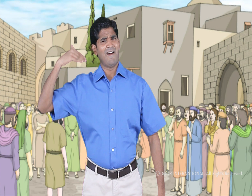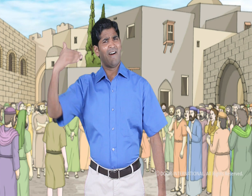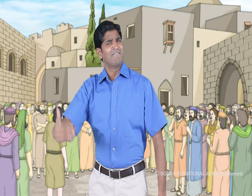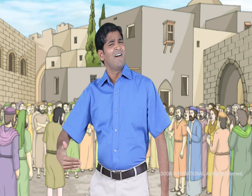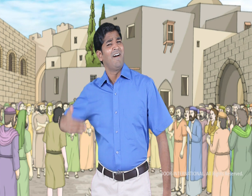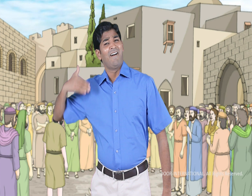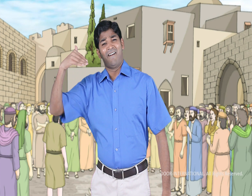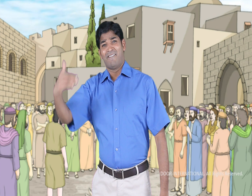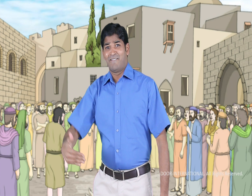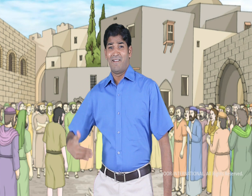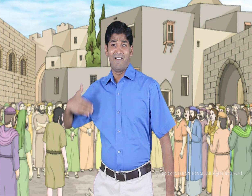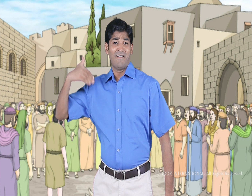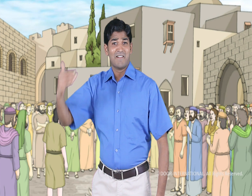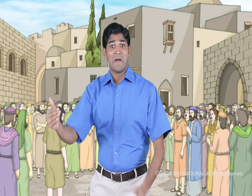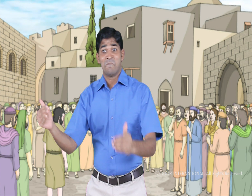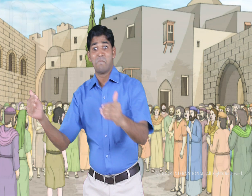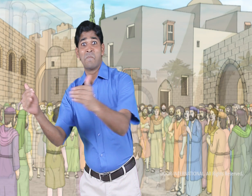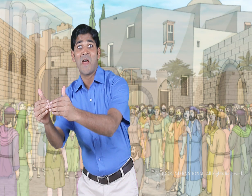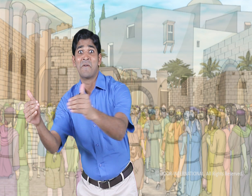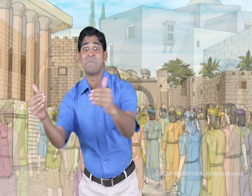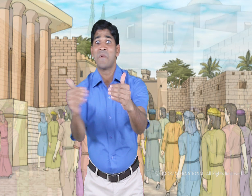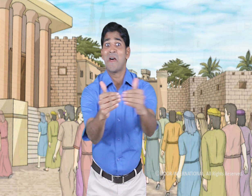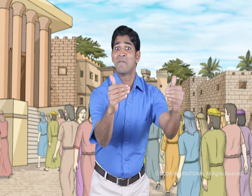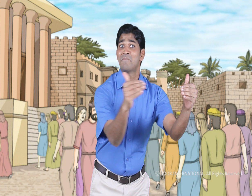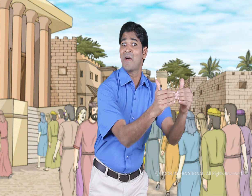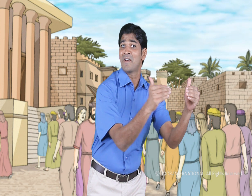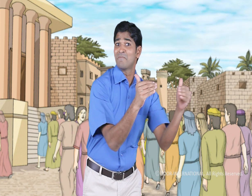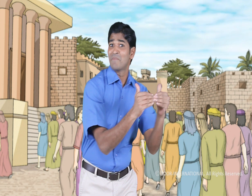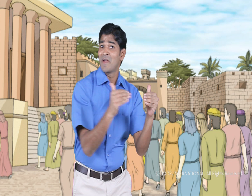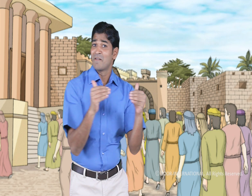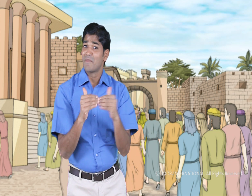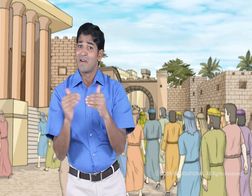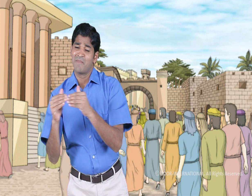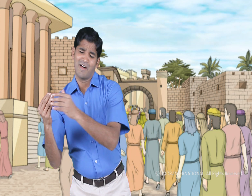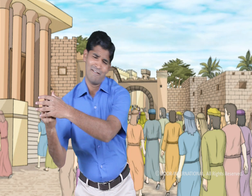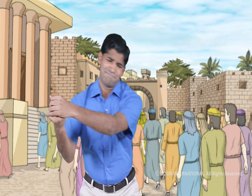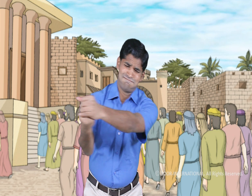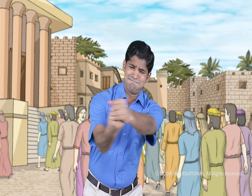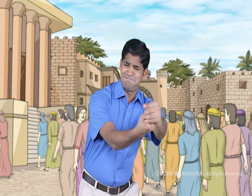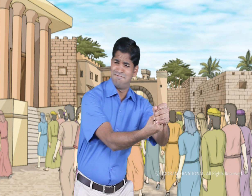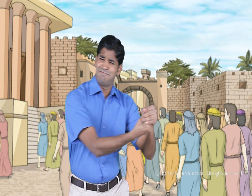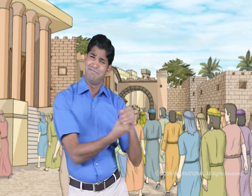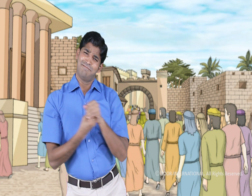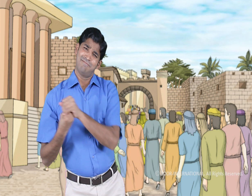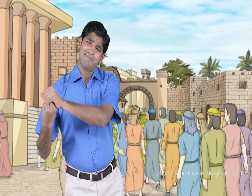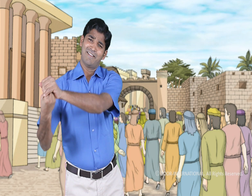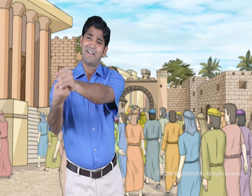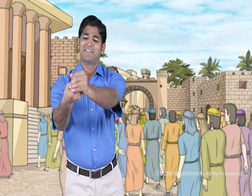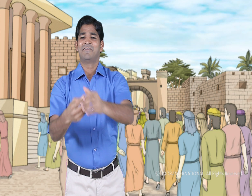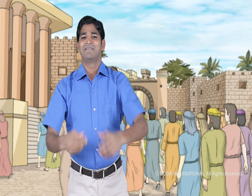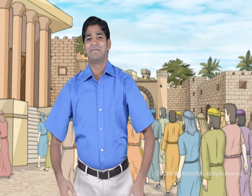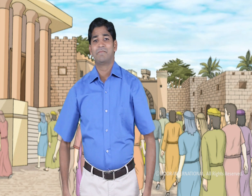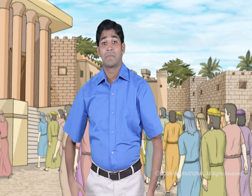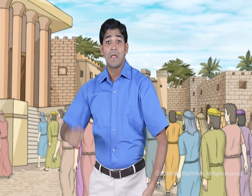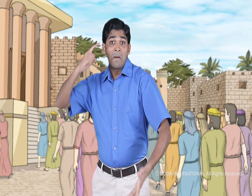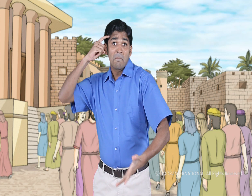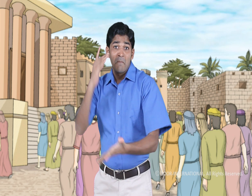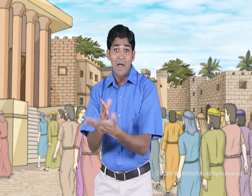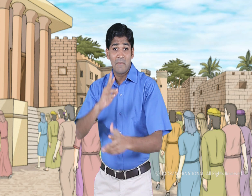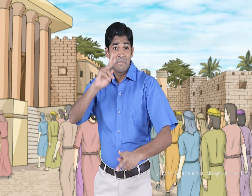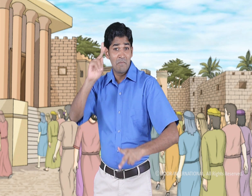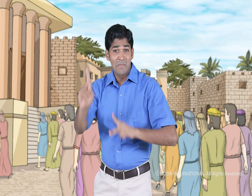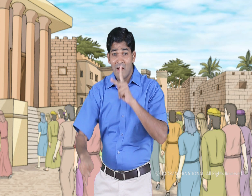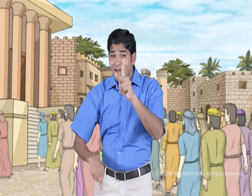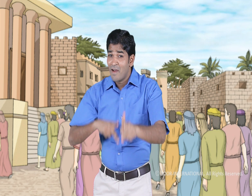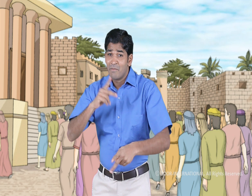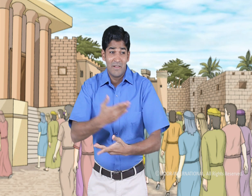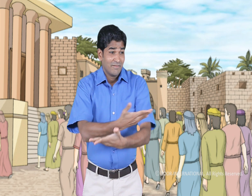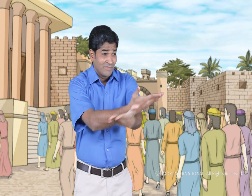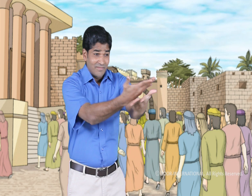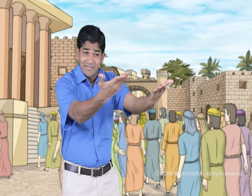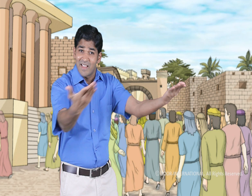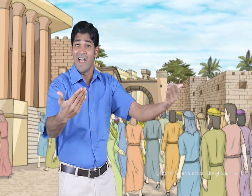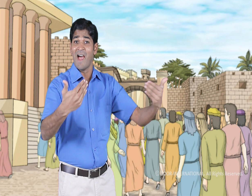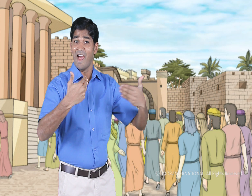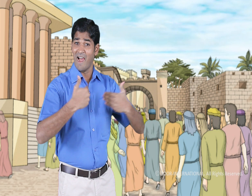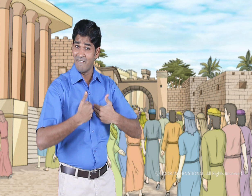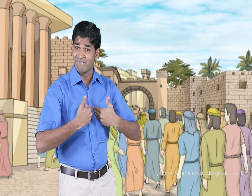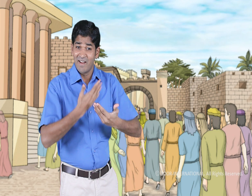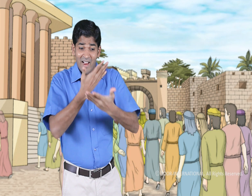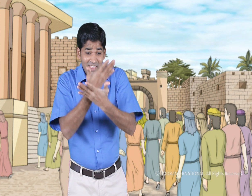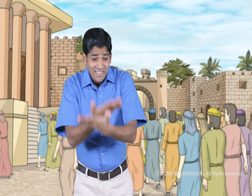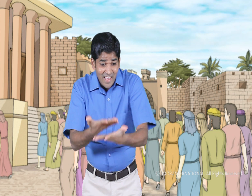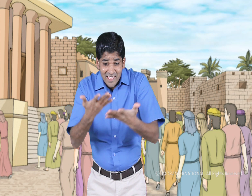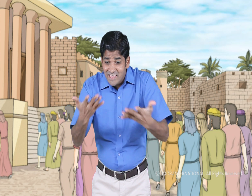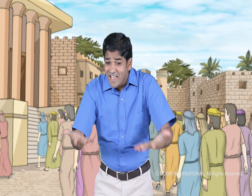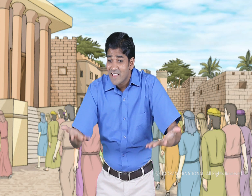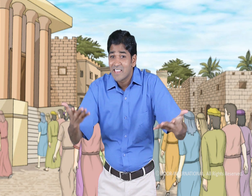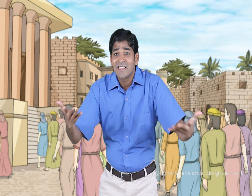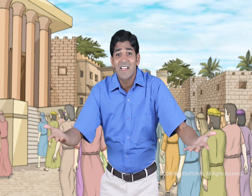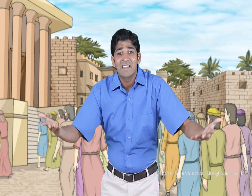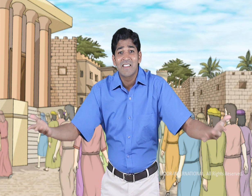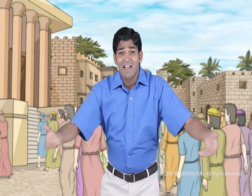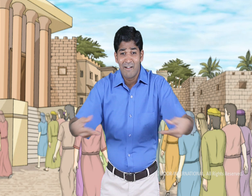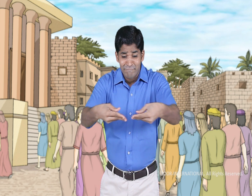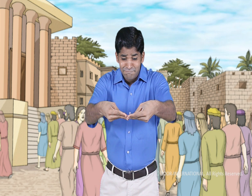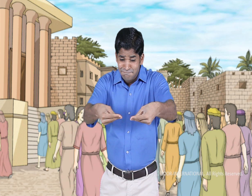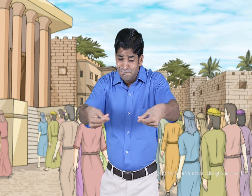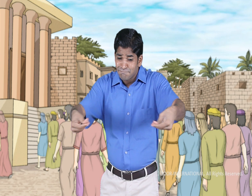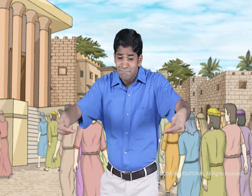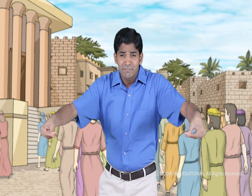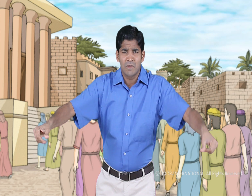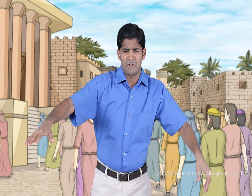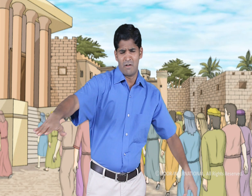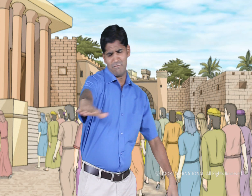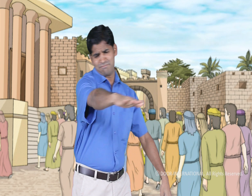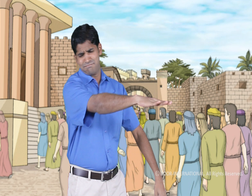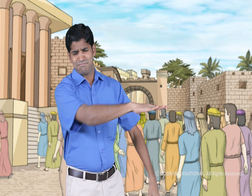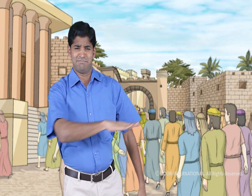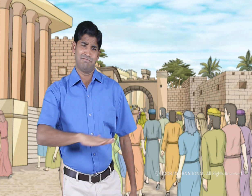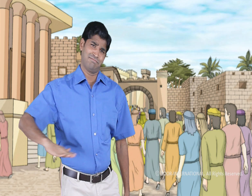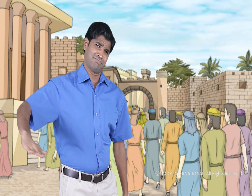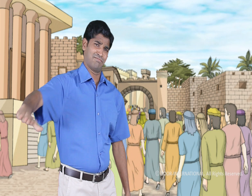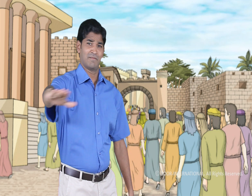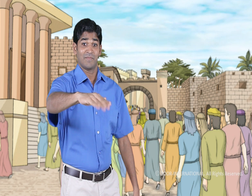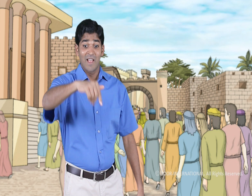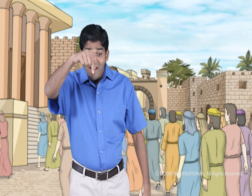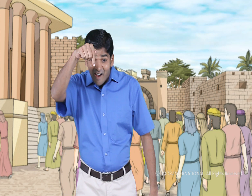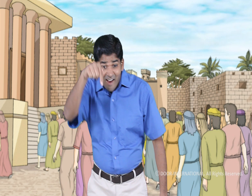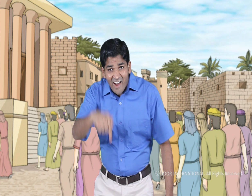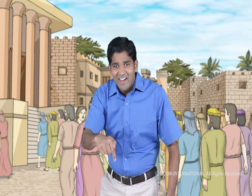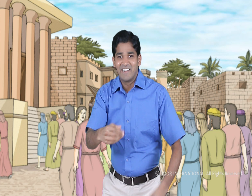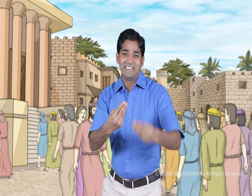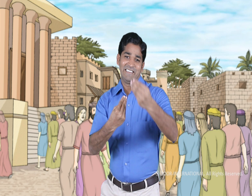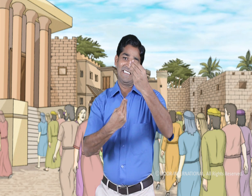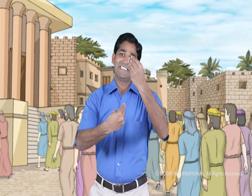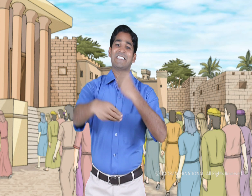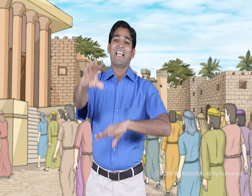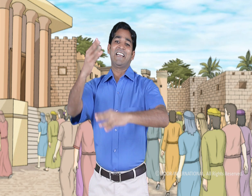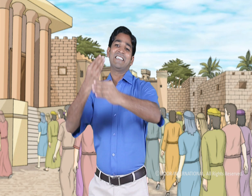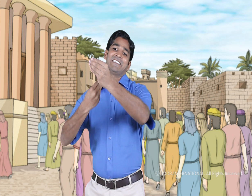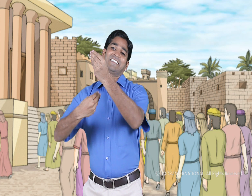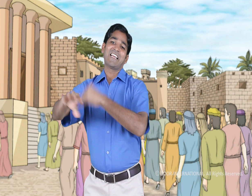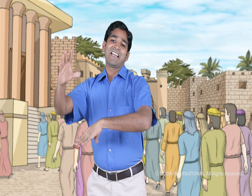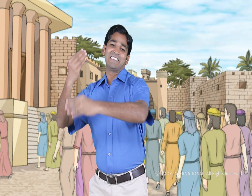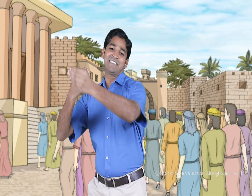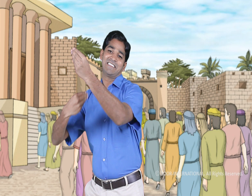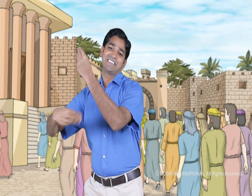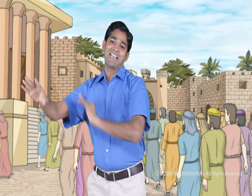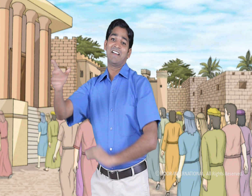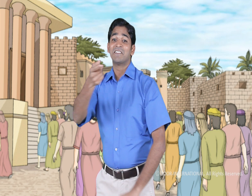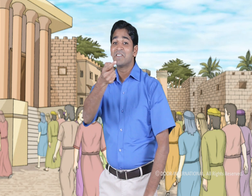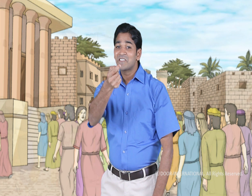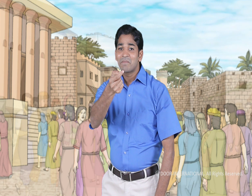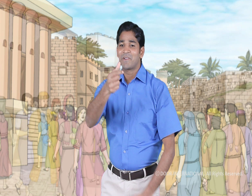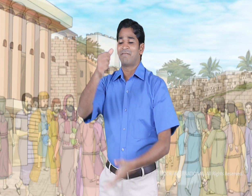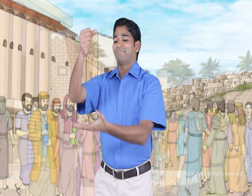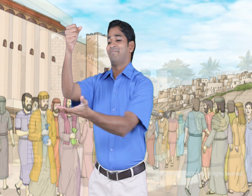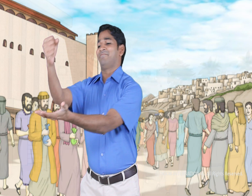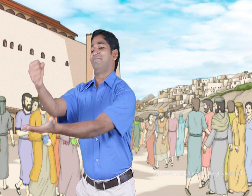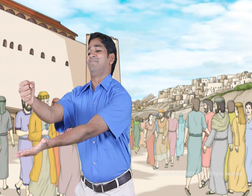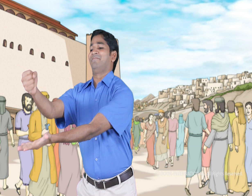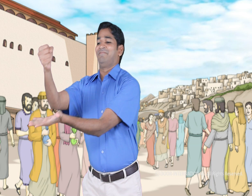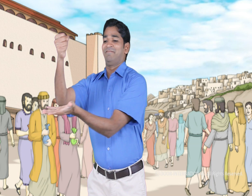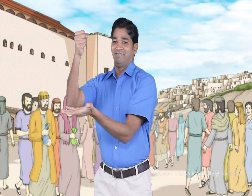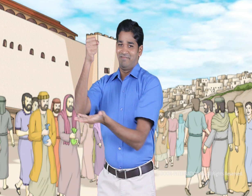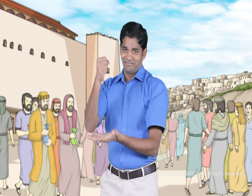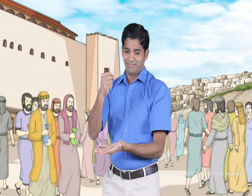All the believers were together and had everything in common.